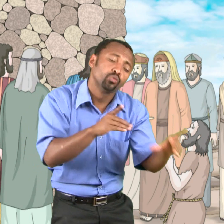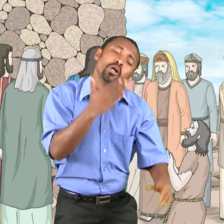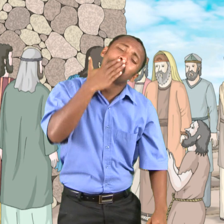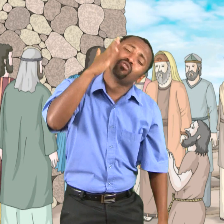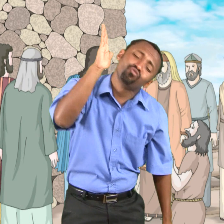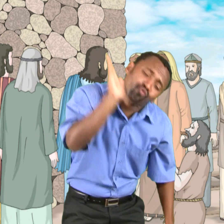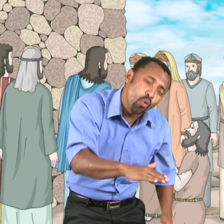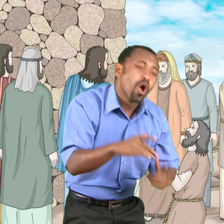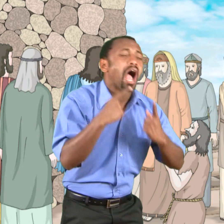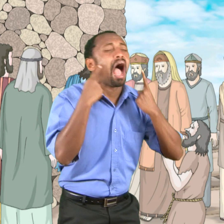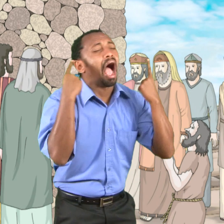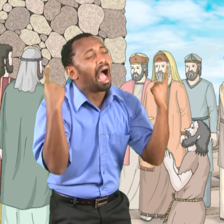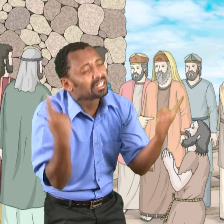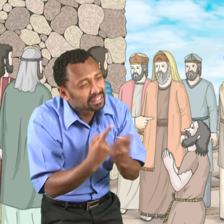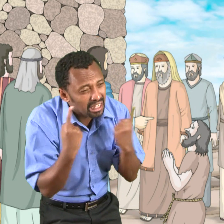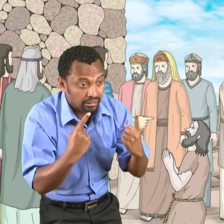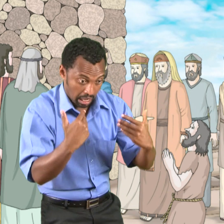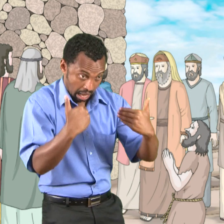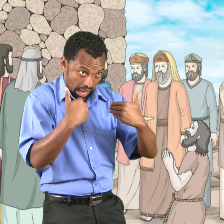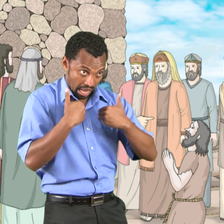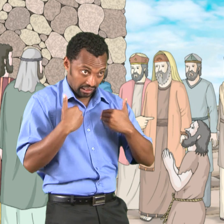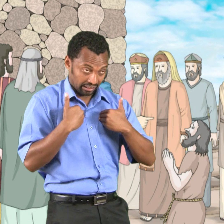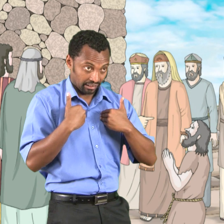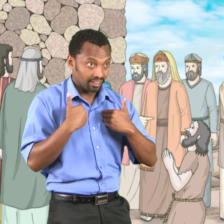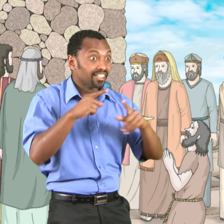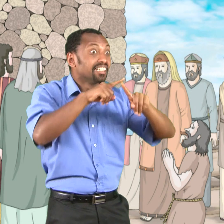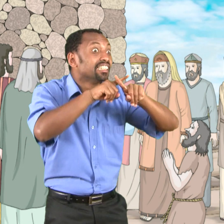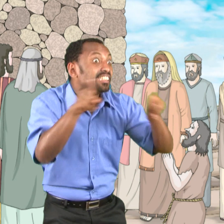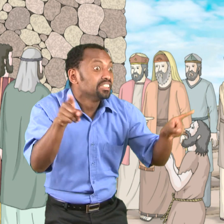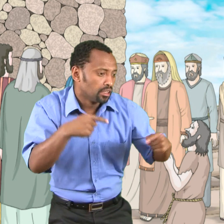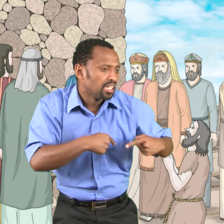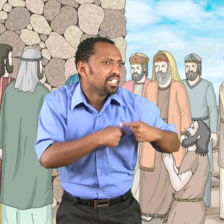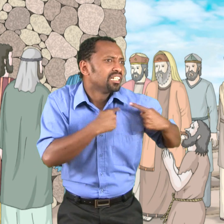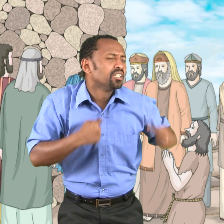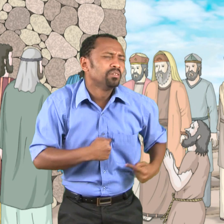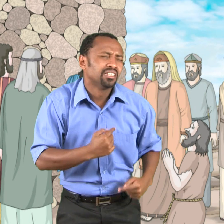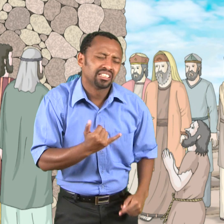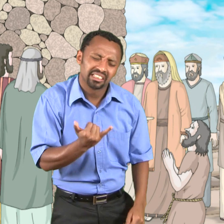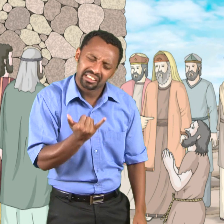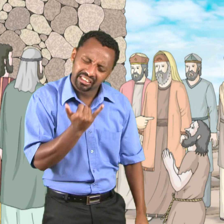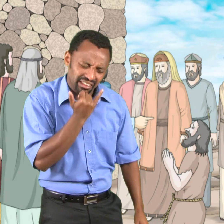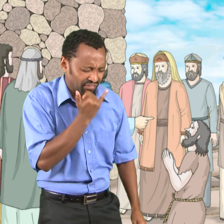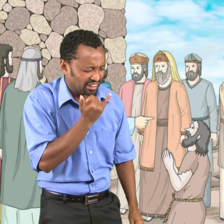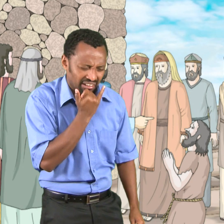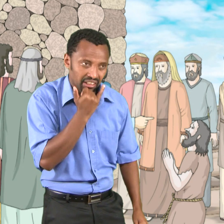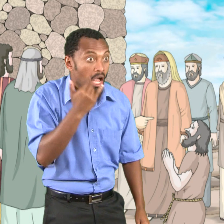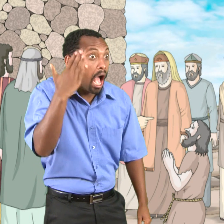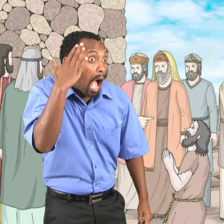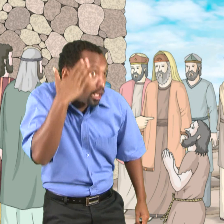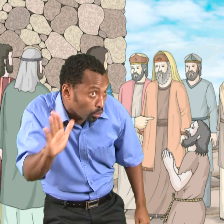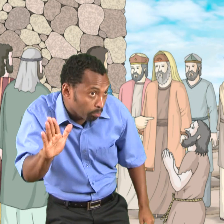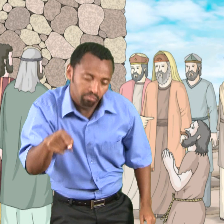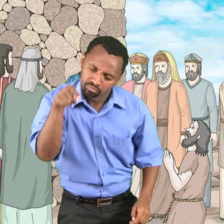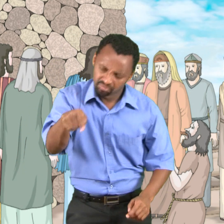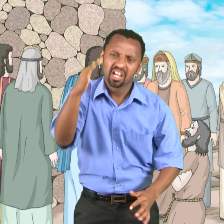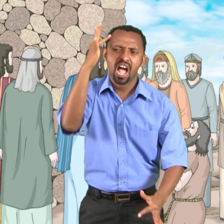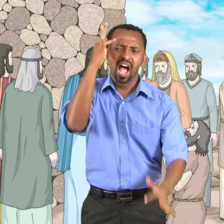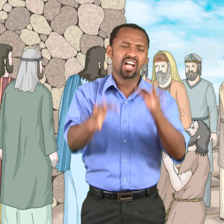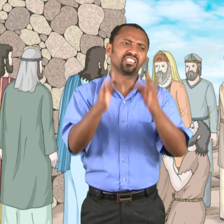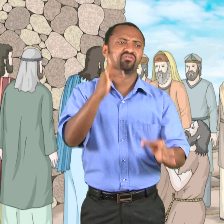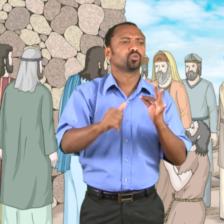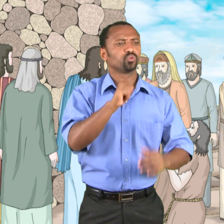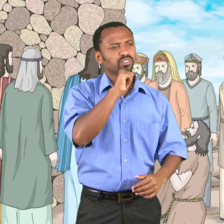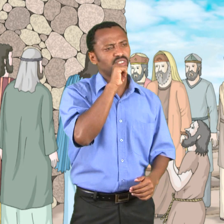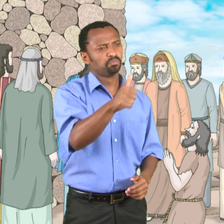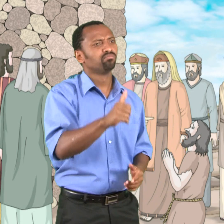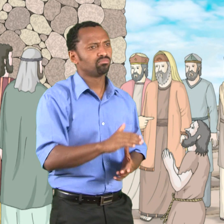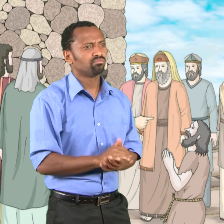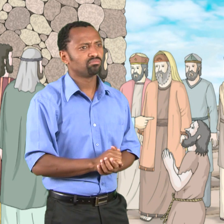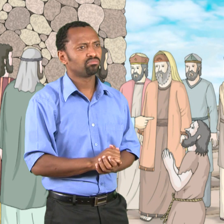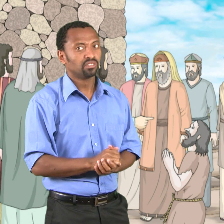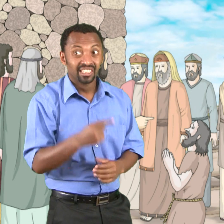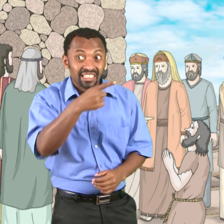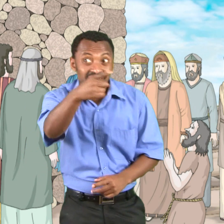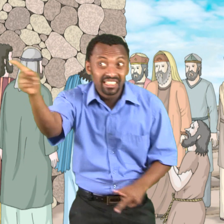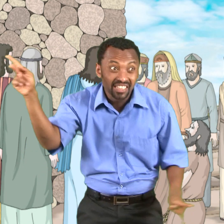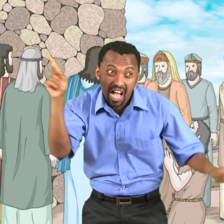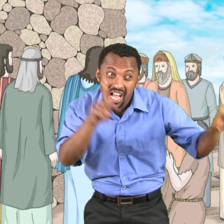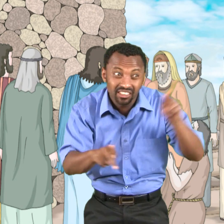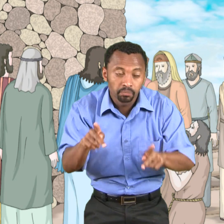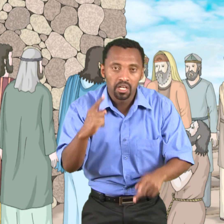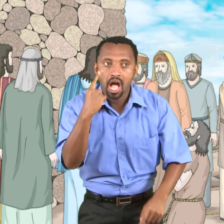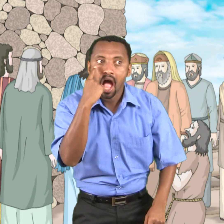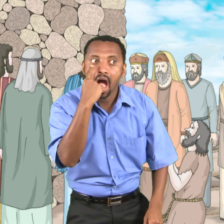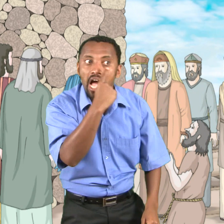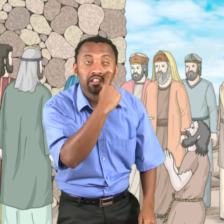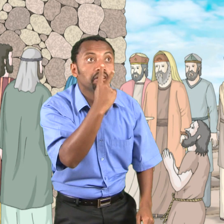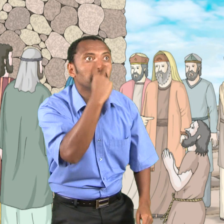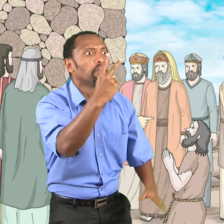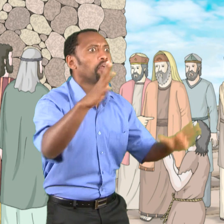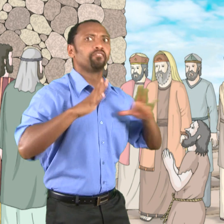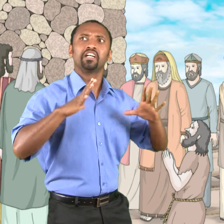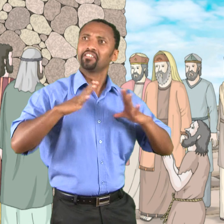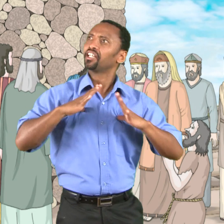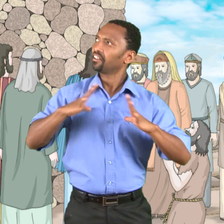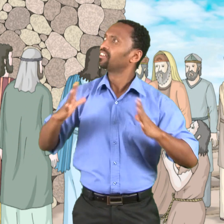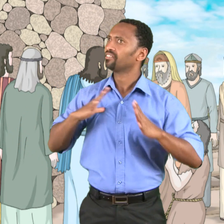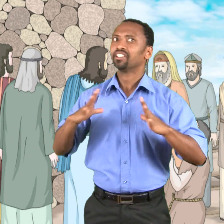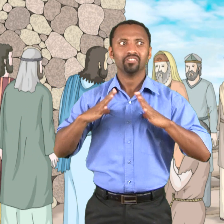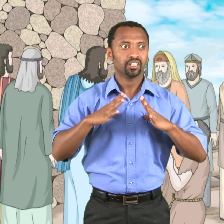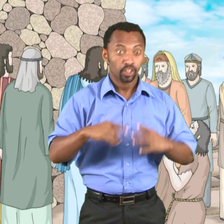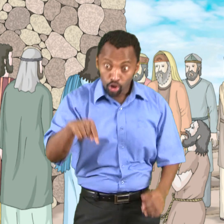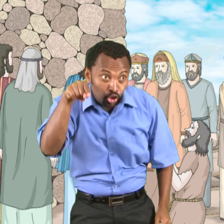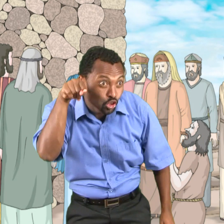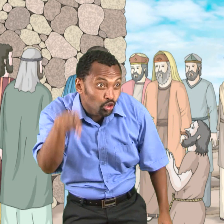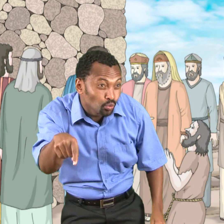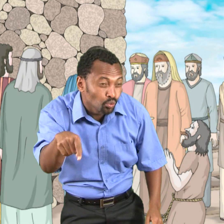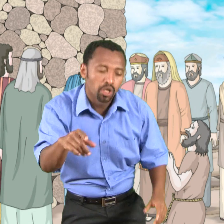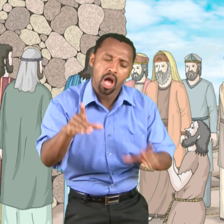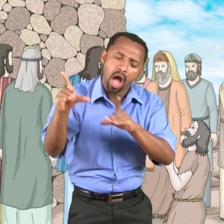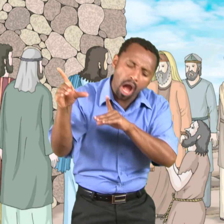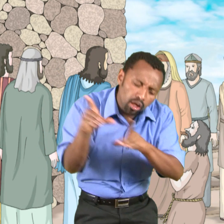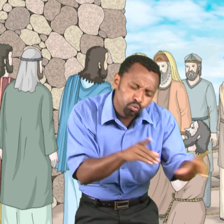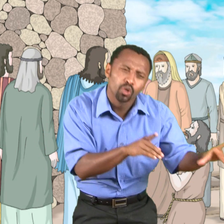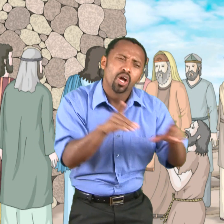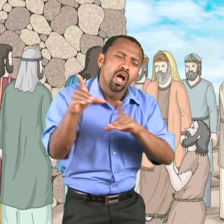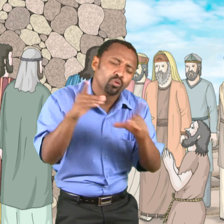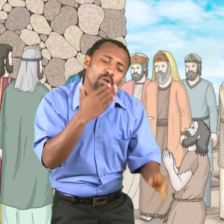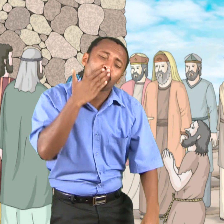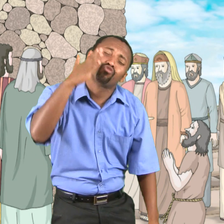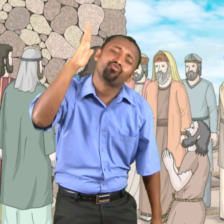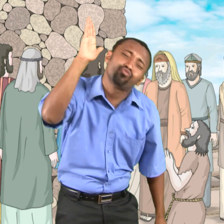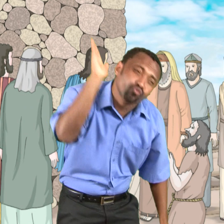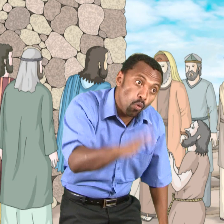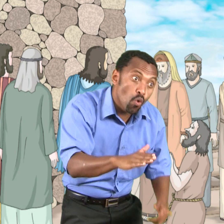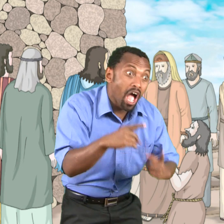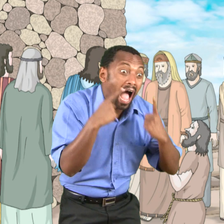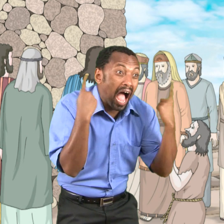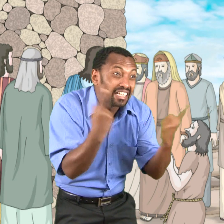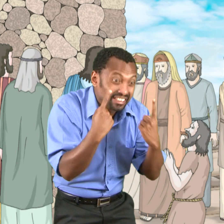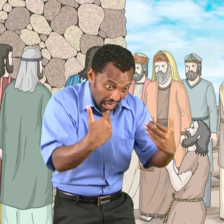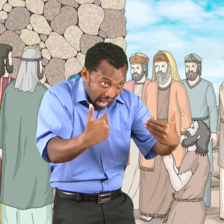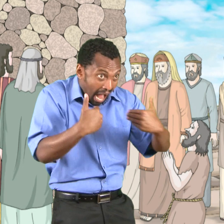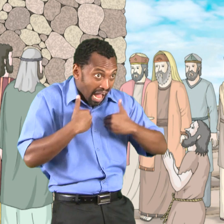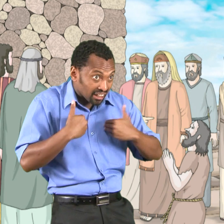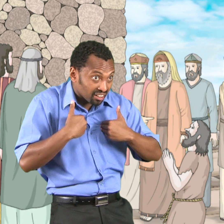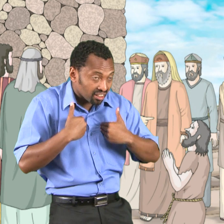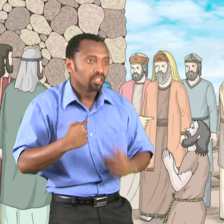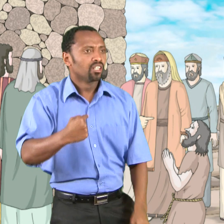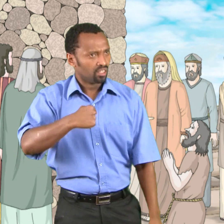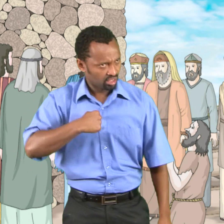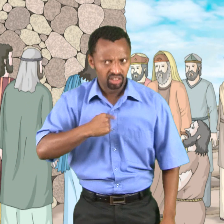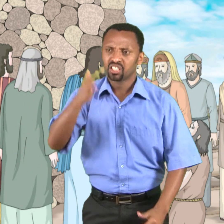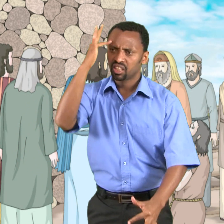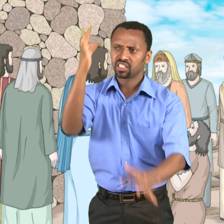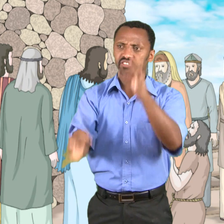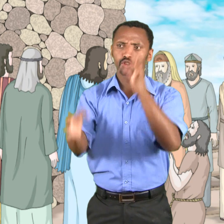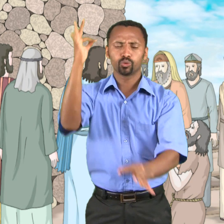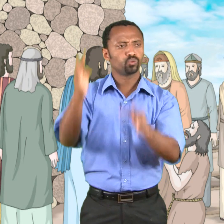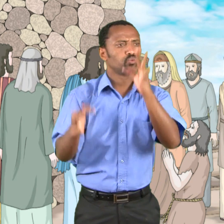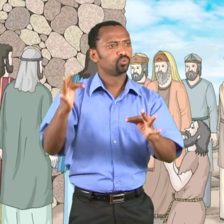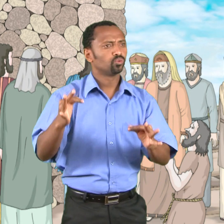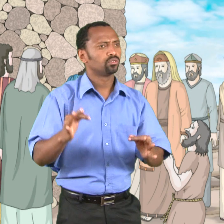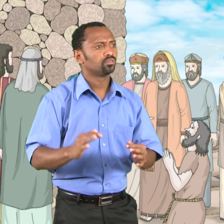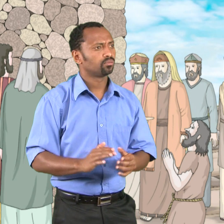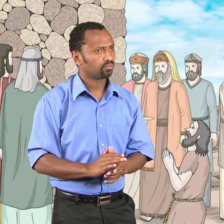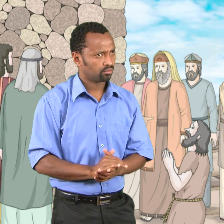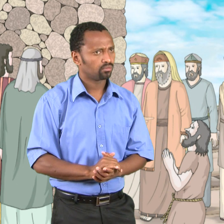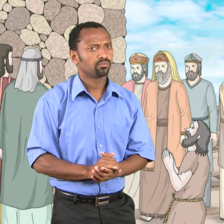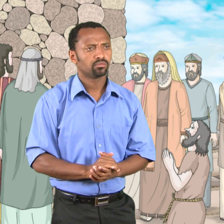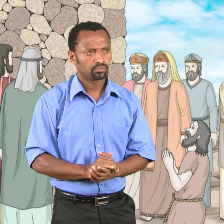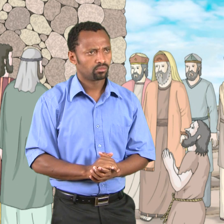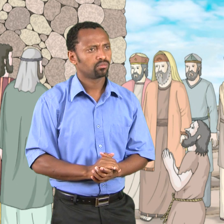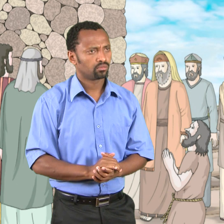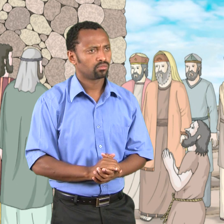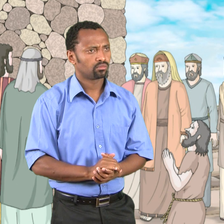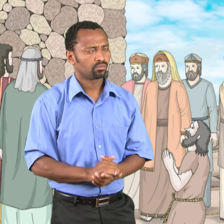“If you were blind,” Jesus replied, “you would not be guilty of sin.